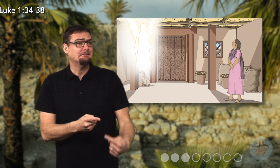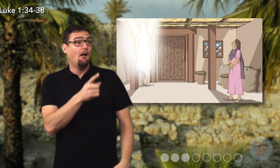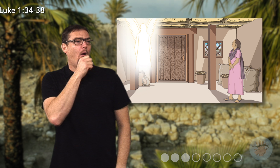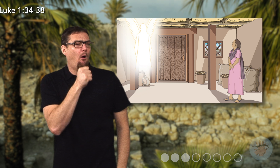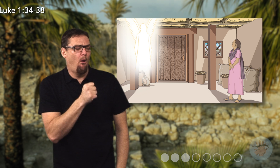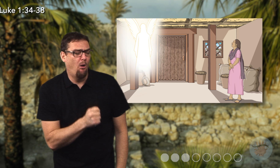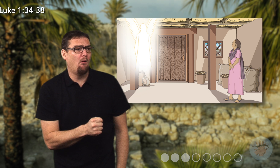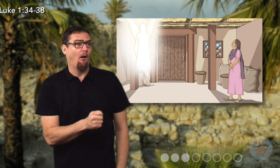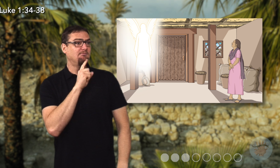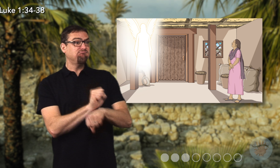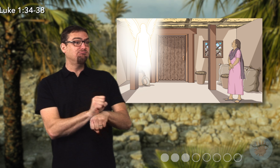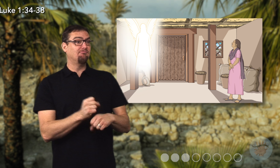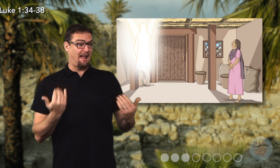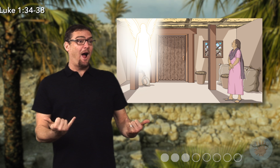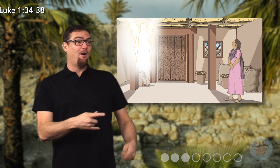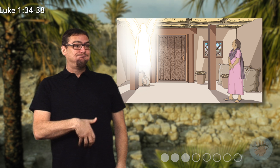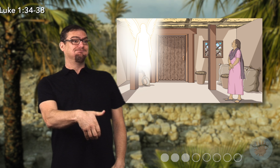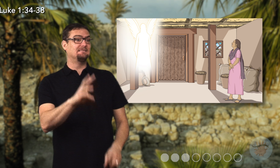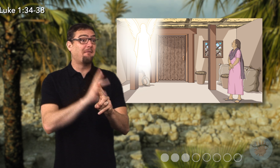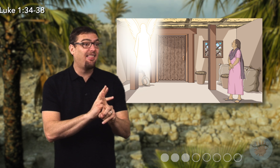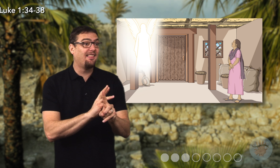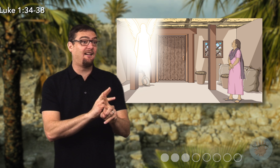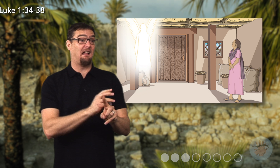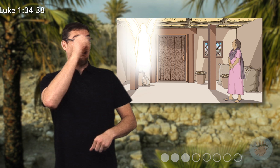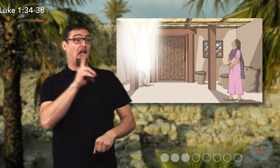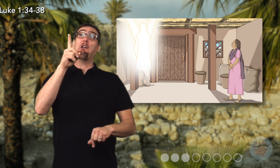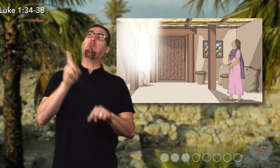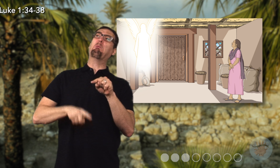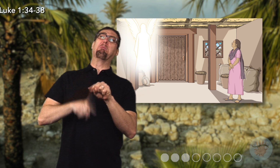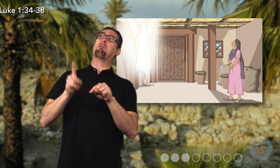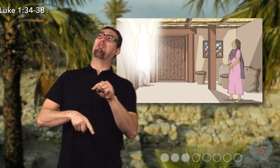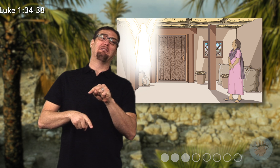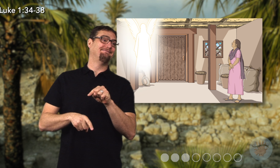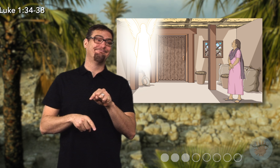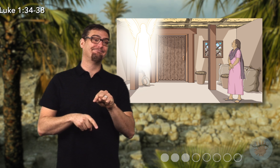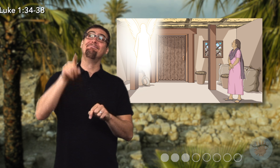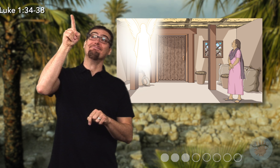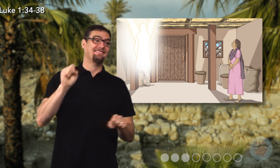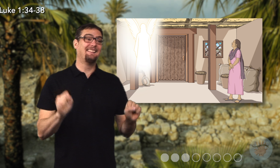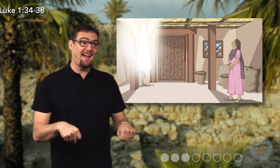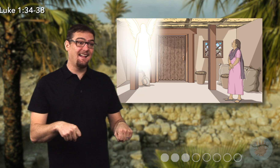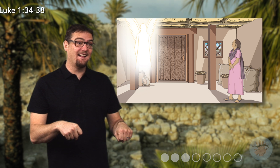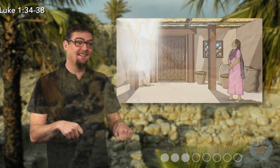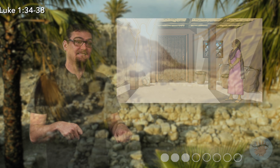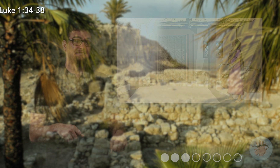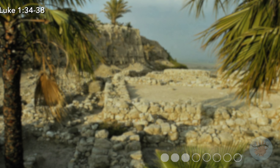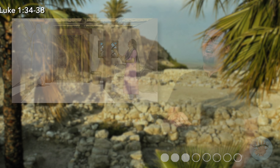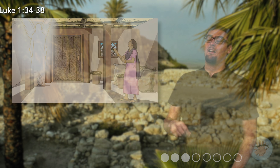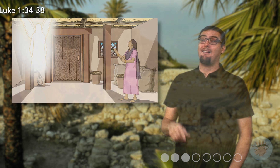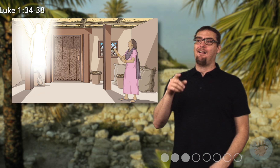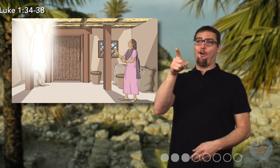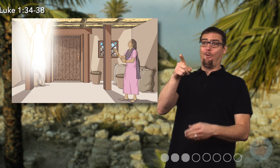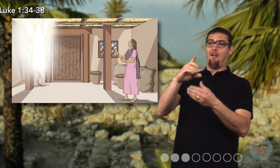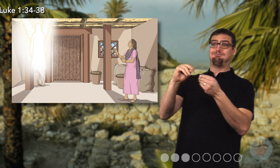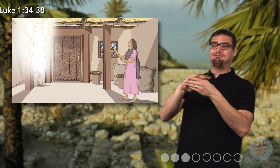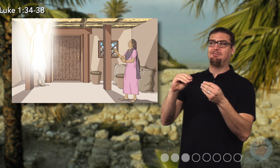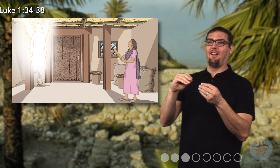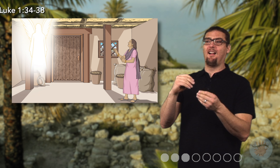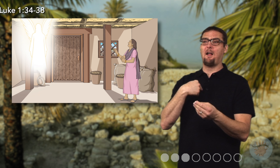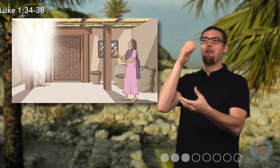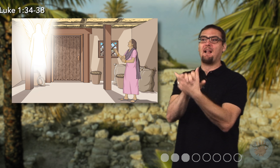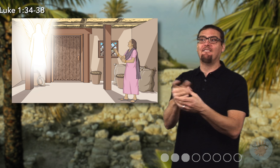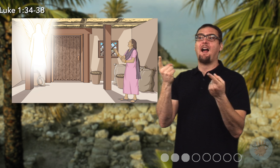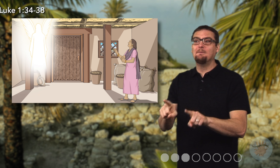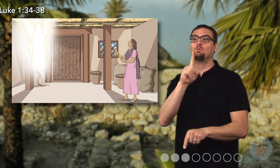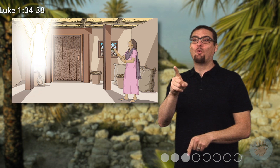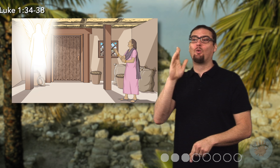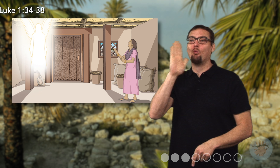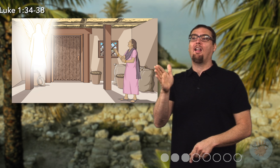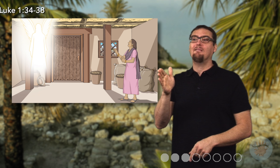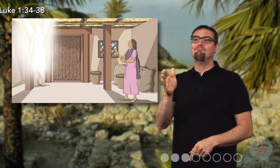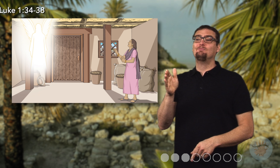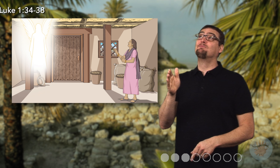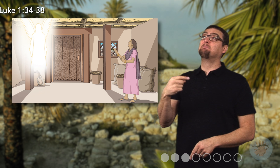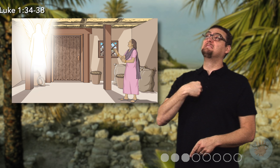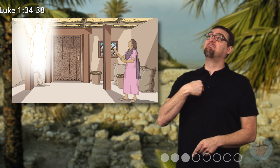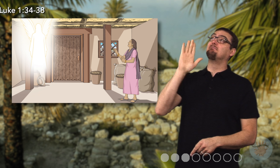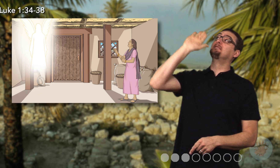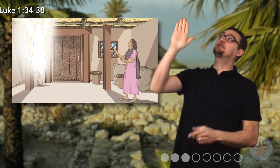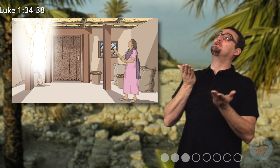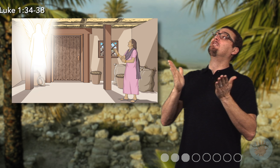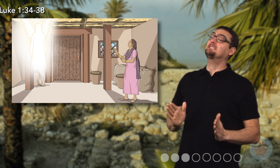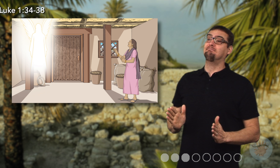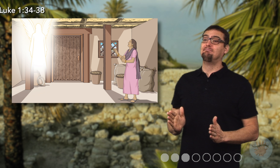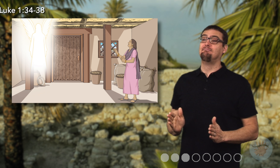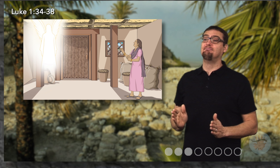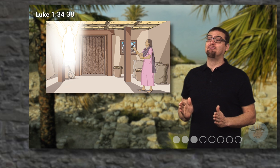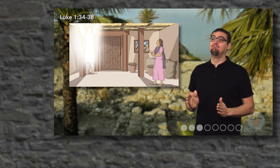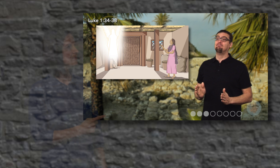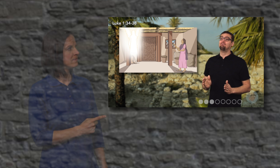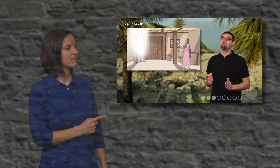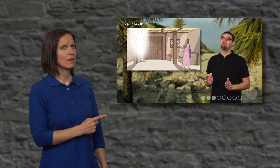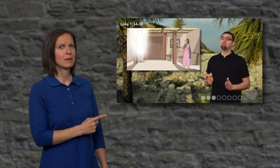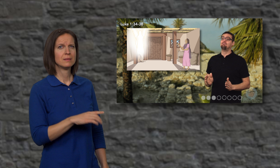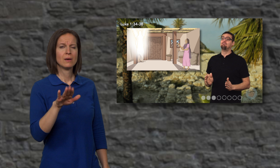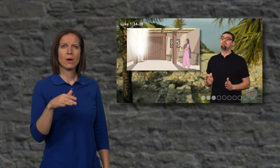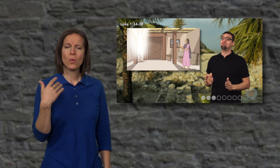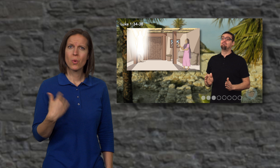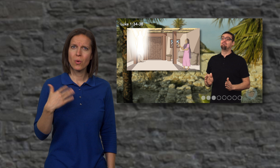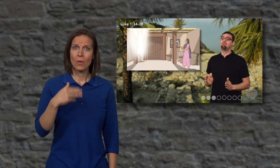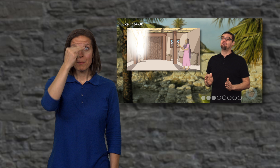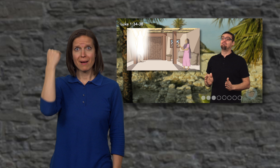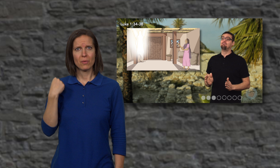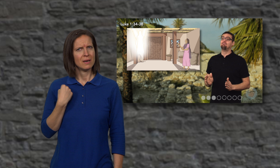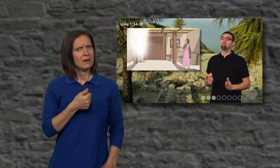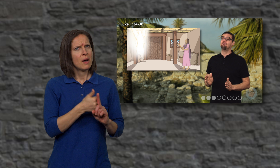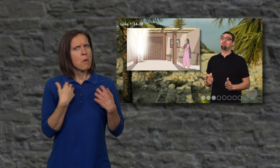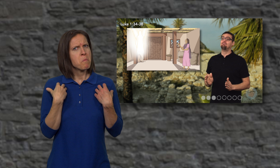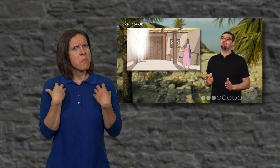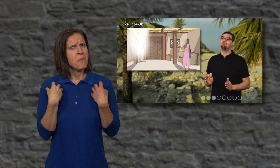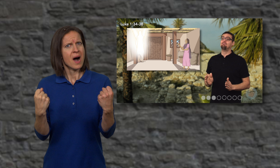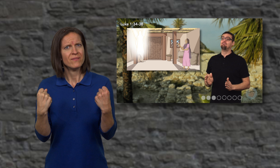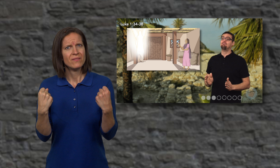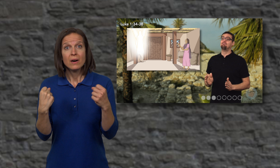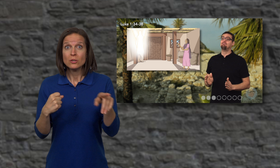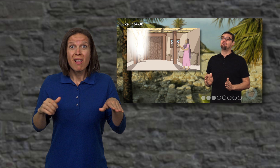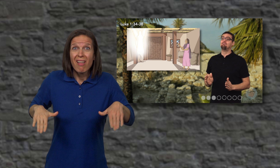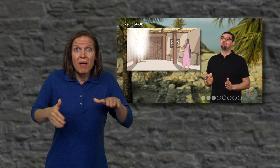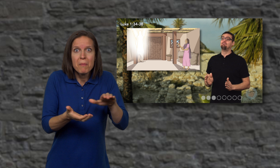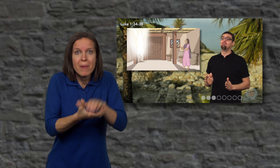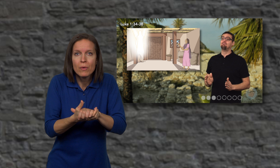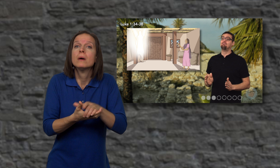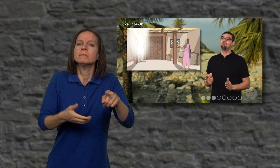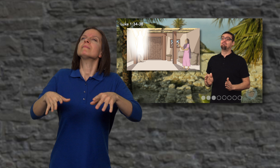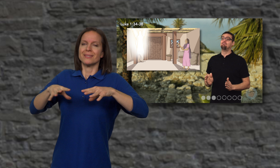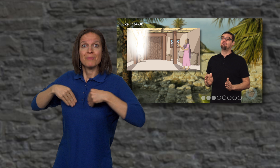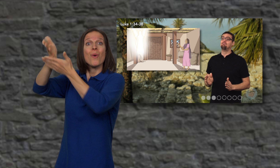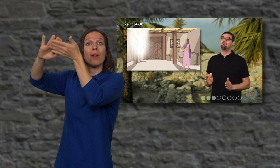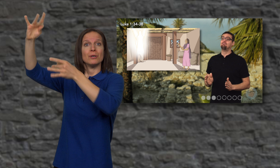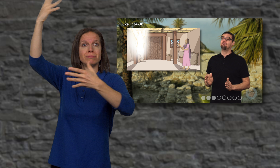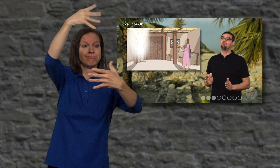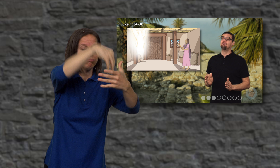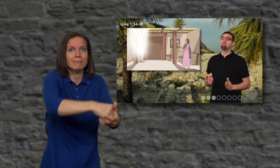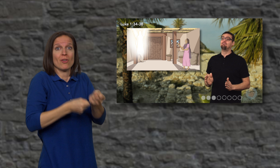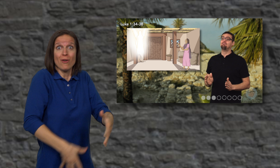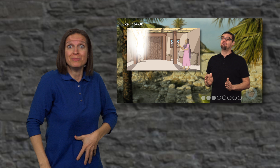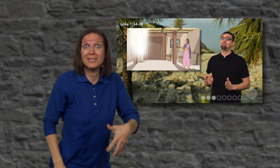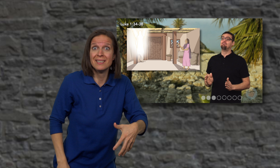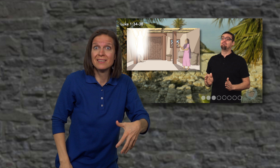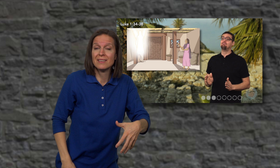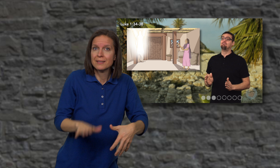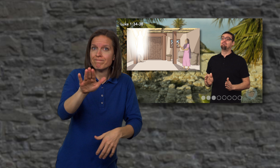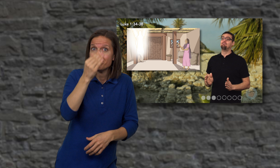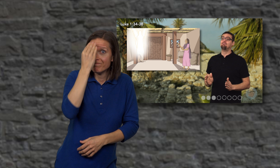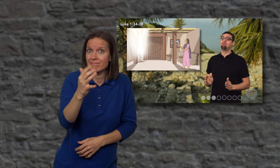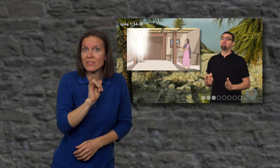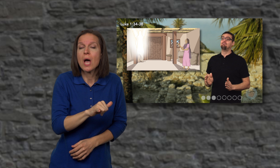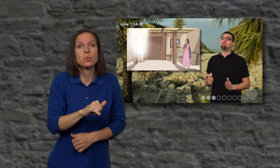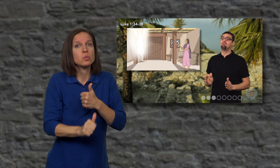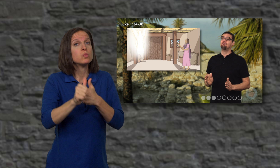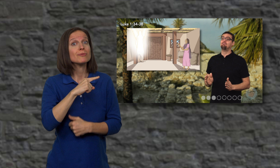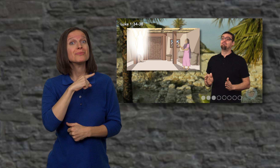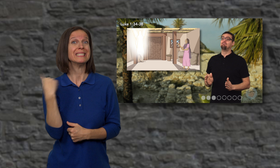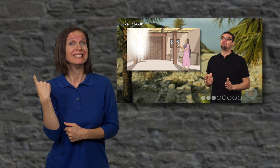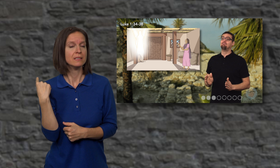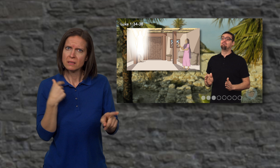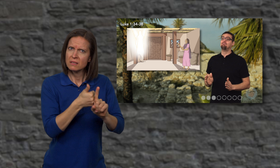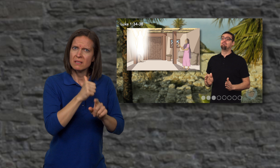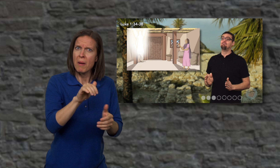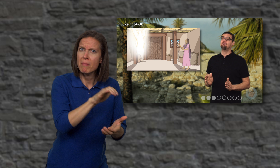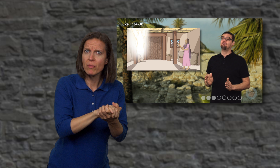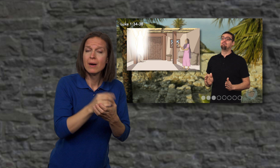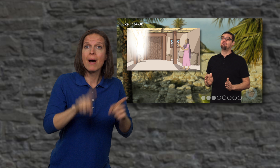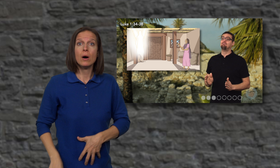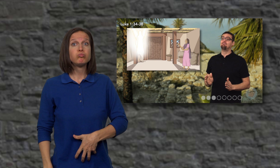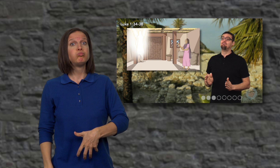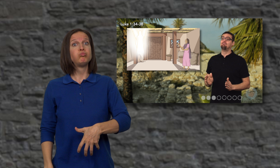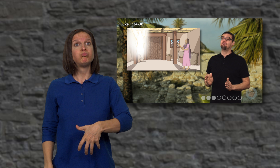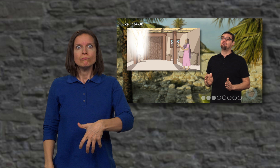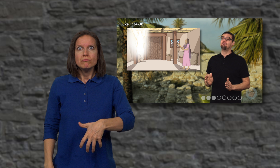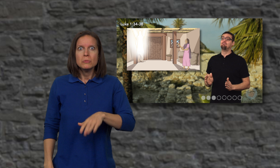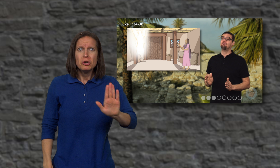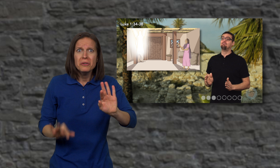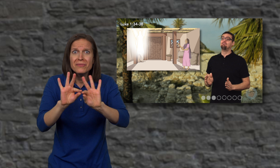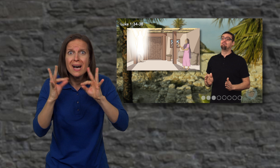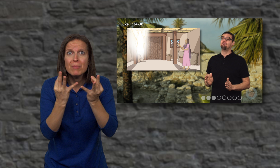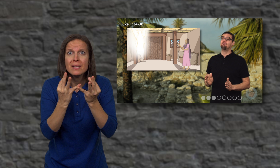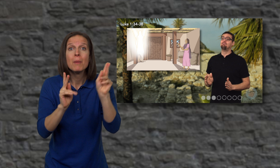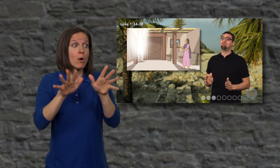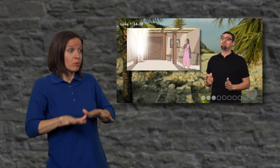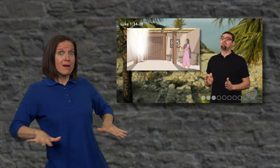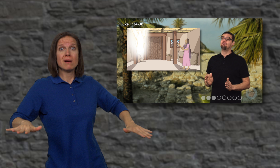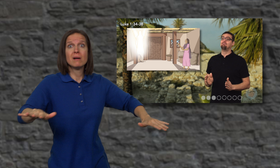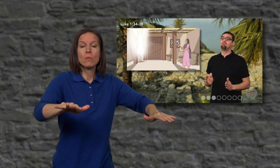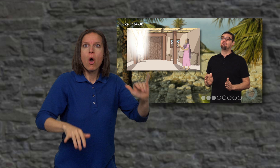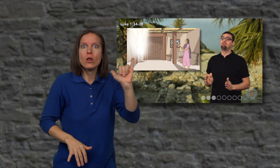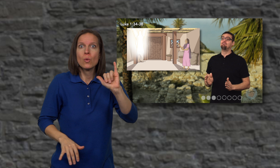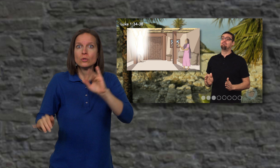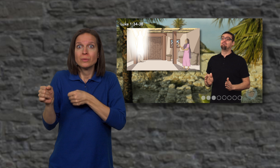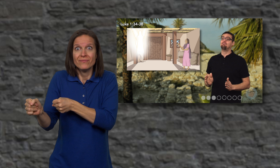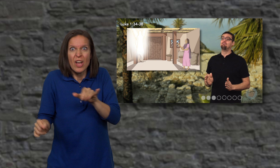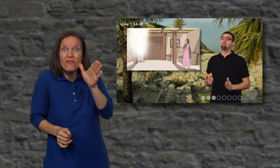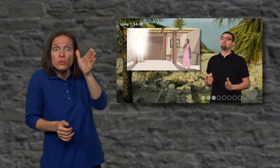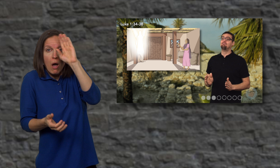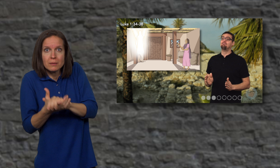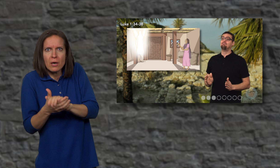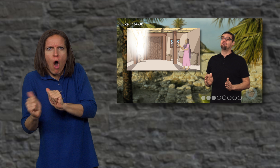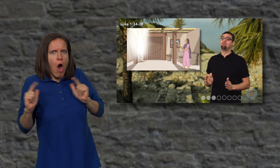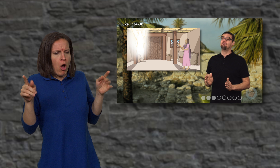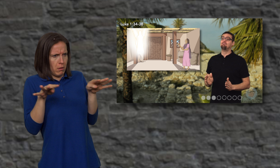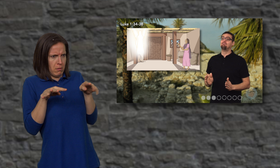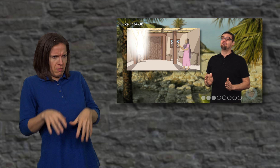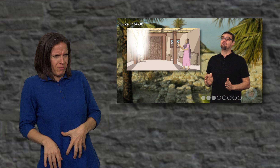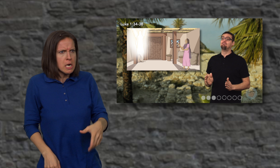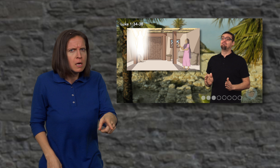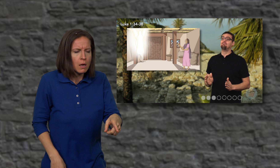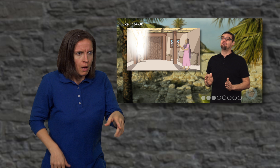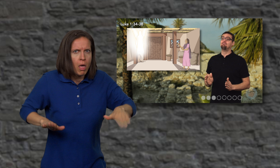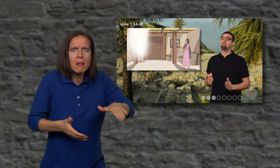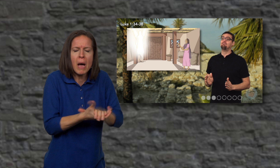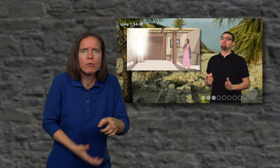For no word from God will ever fail.” “I am the Lord’s servant,” Mary answered.